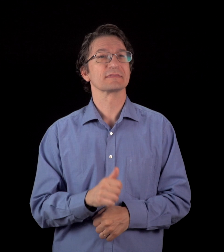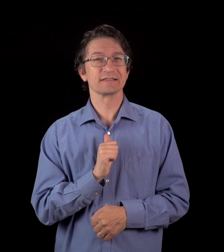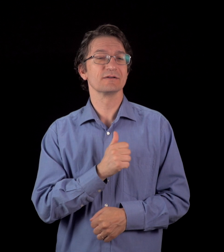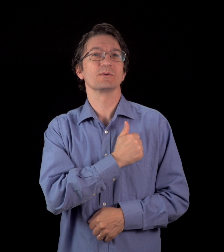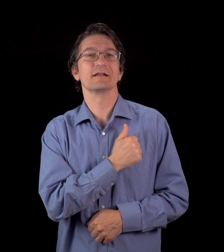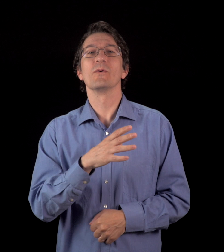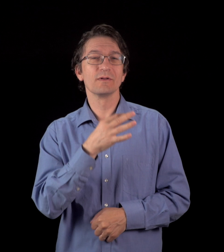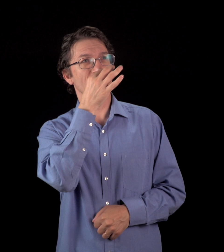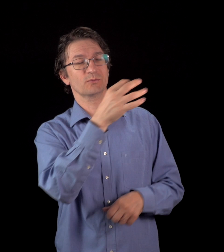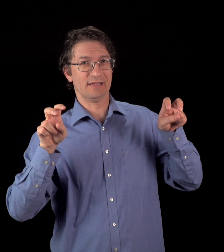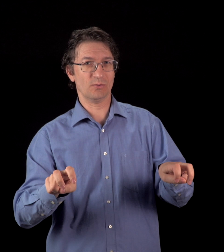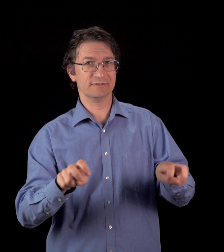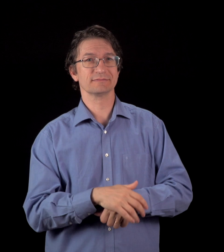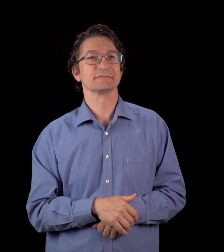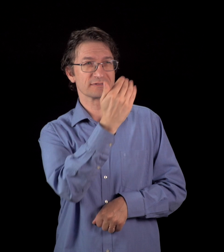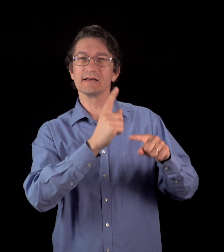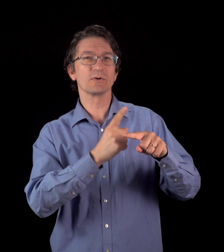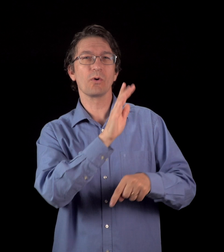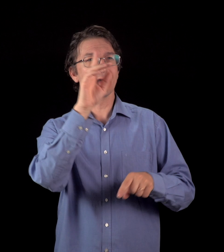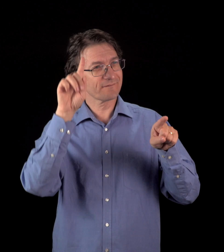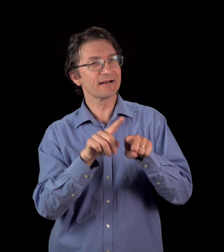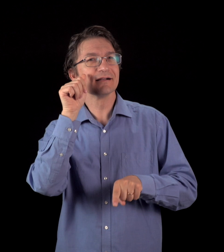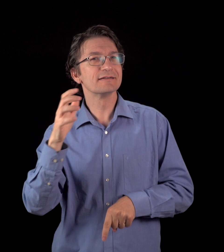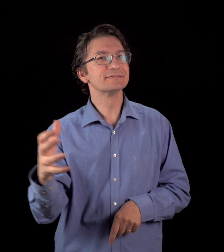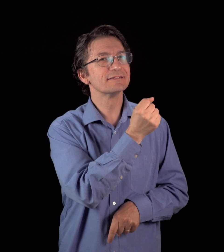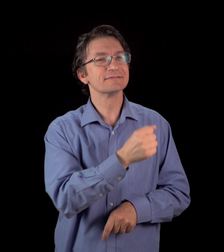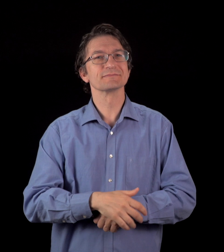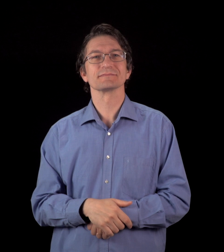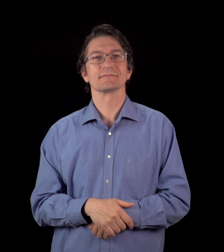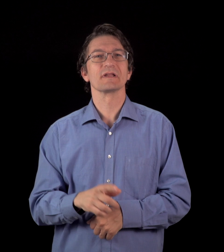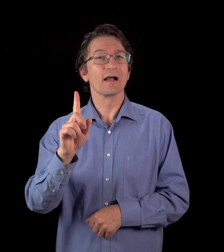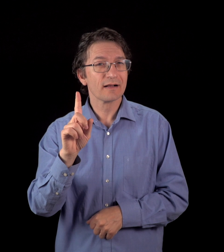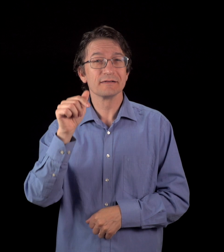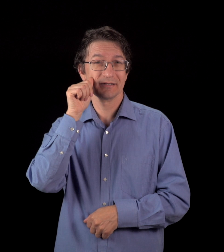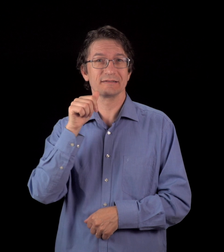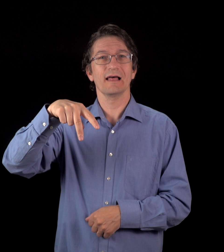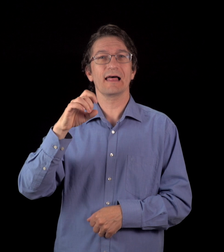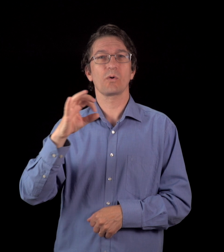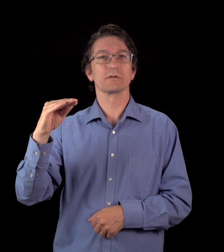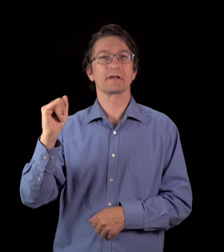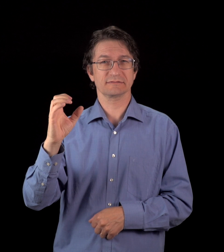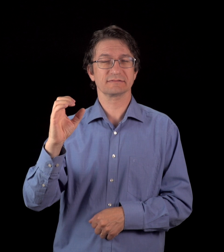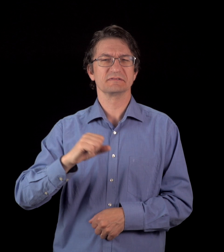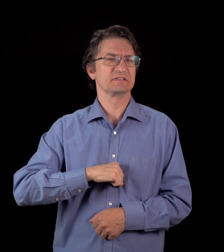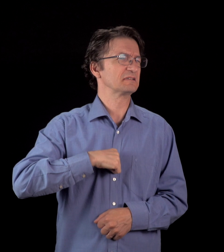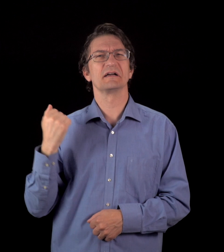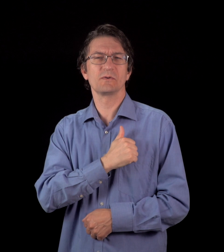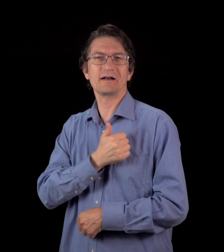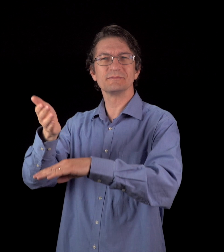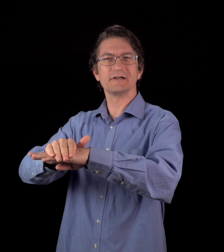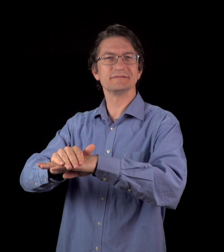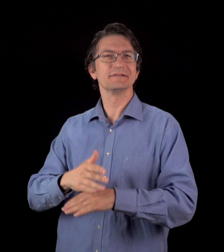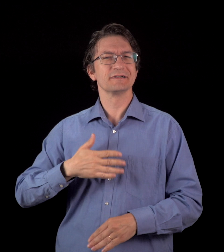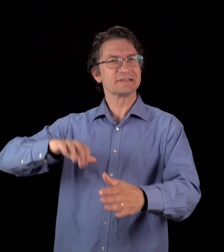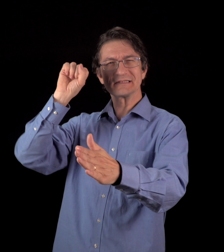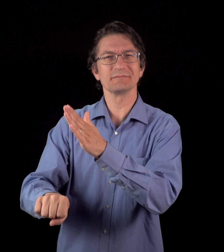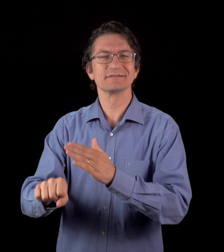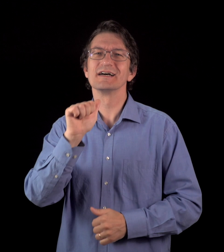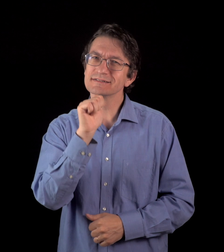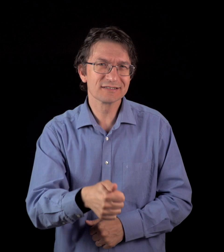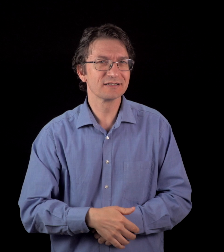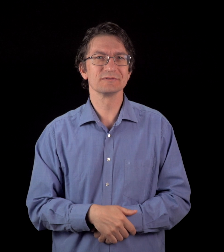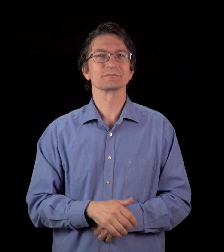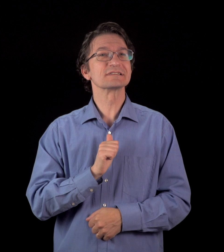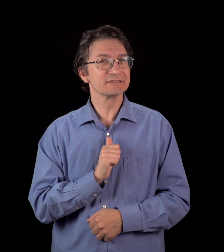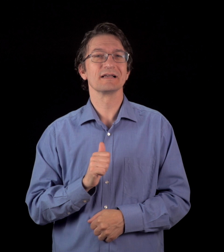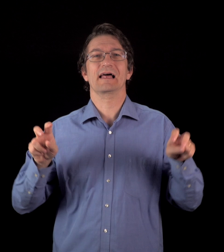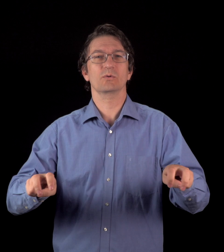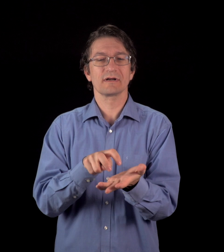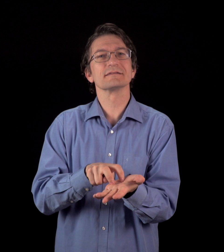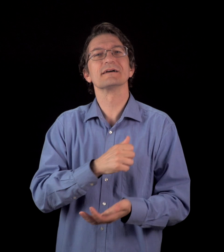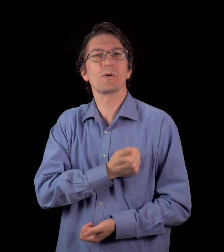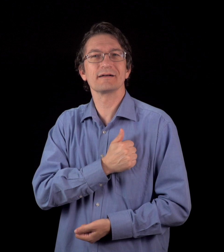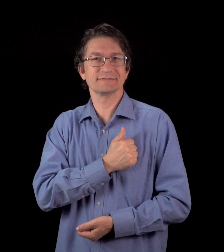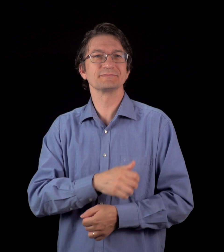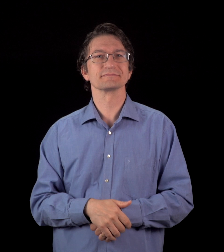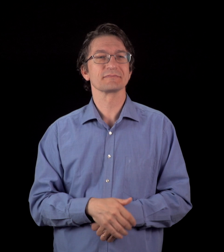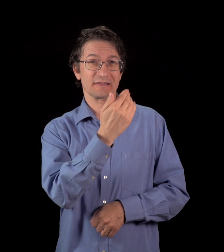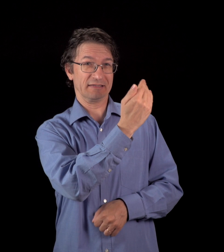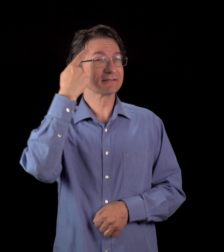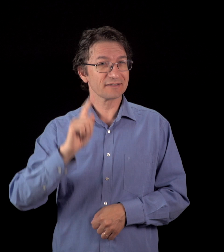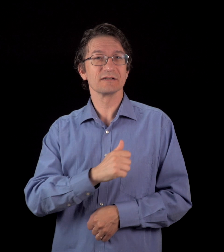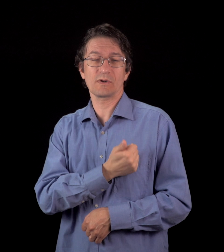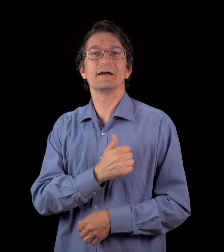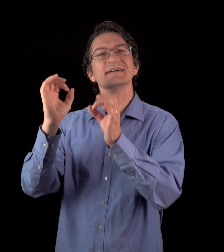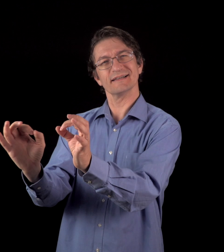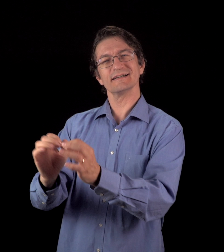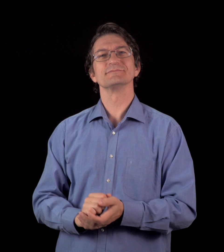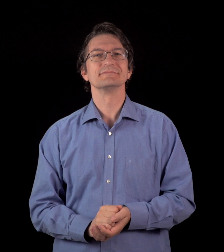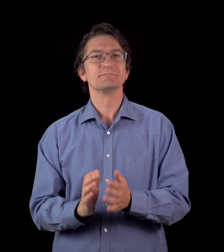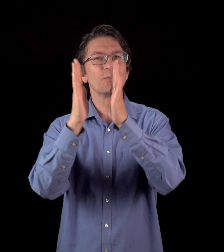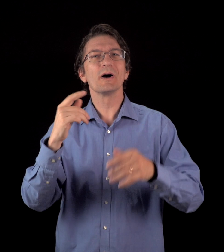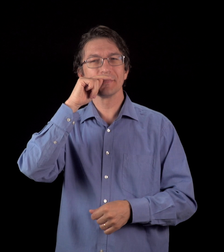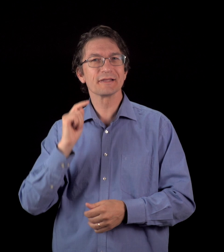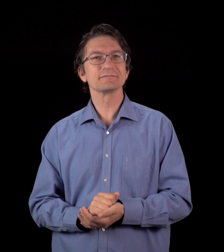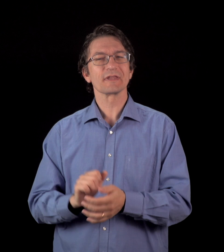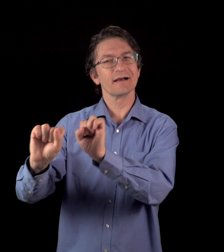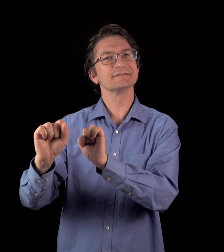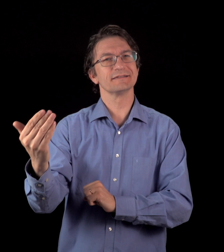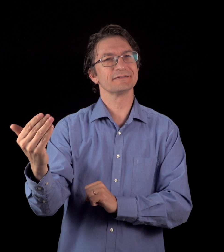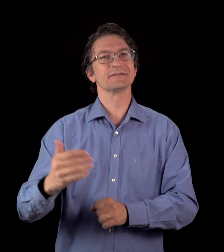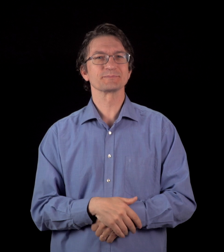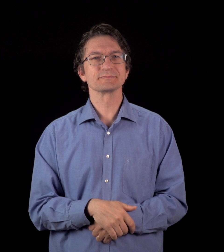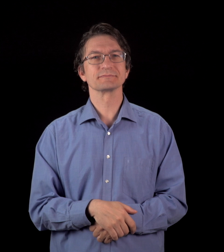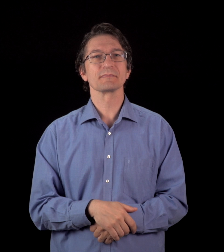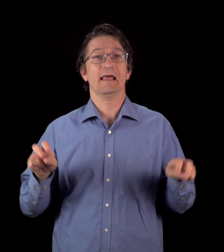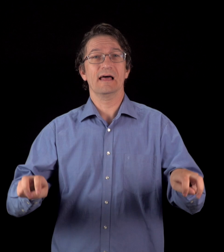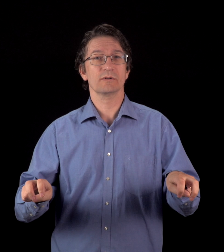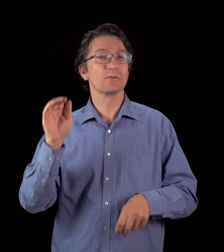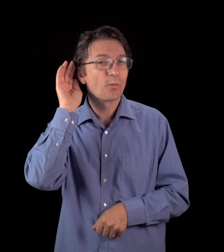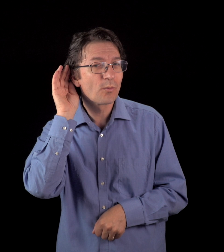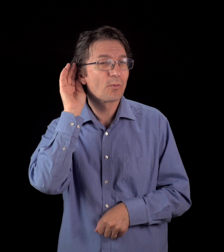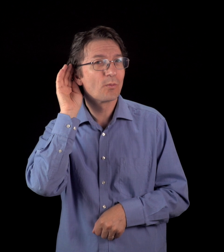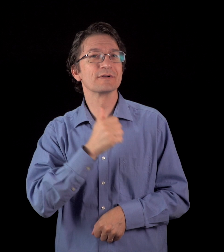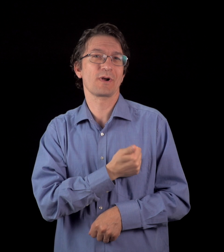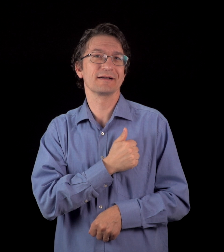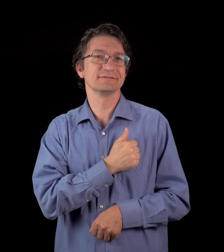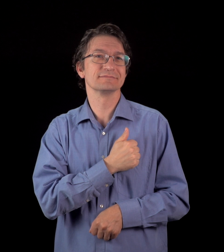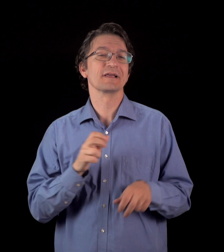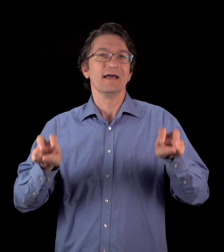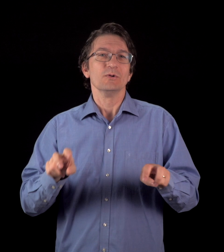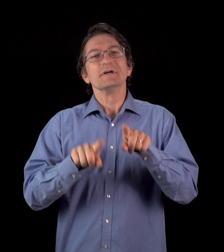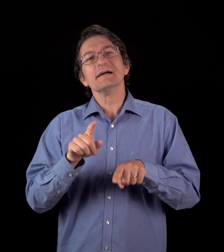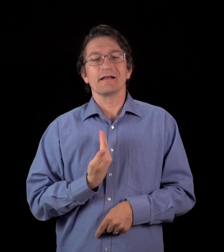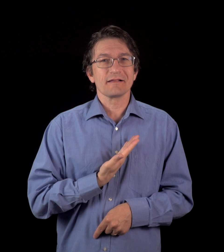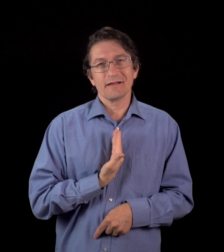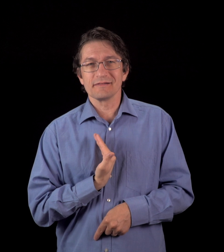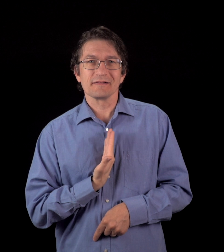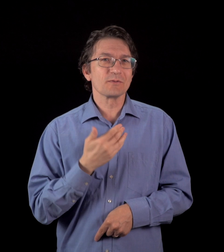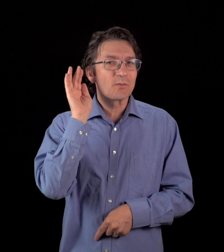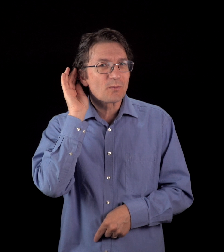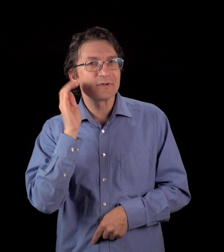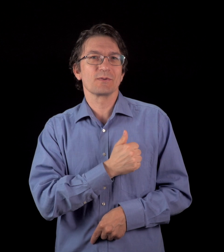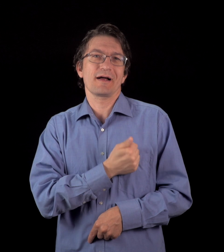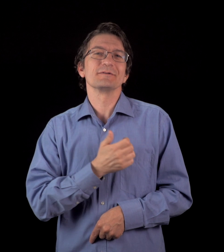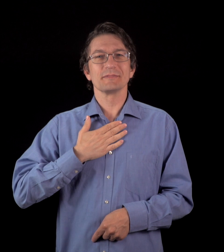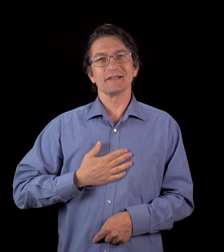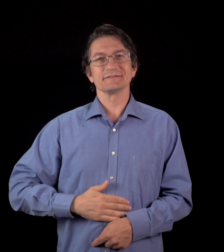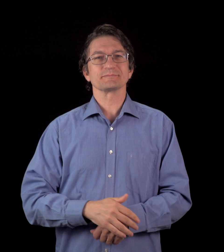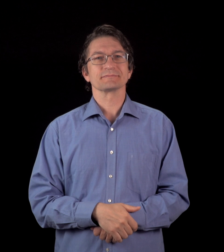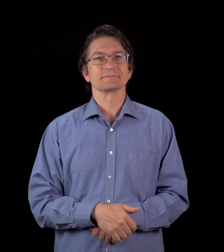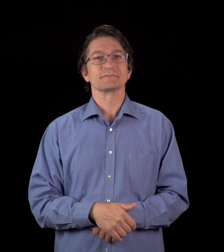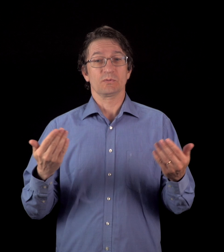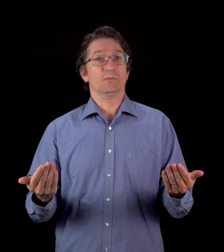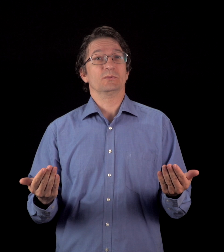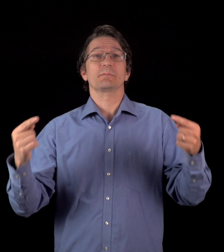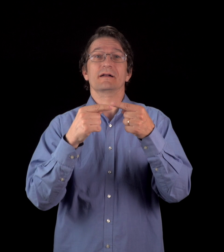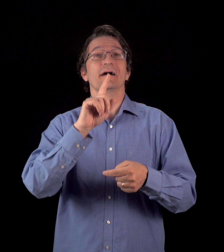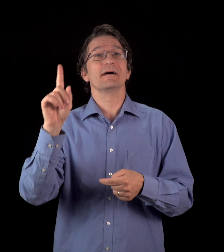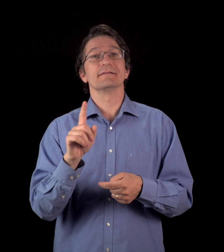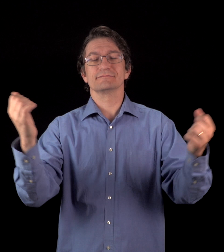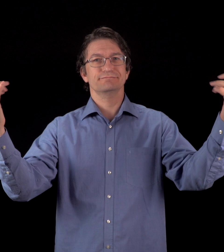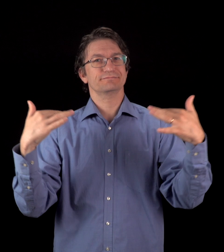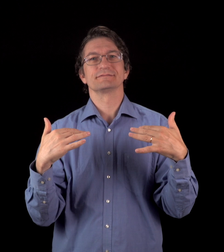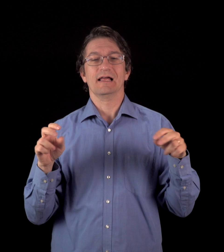But when Herod heard this, he said, “John, whom I beheaded, has risen from the dead!” For Herod himself had ordered that John be arrested and bound and imprisoned, on account of his brother Philip’s wife Herodias, whom Herod had married.